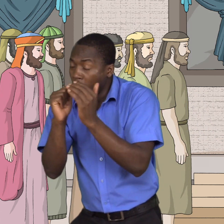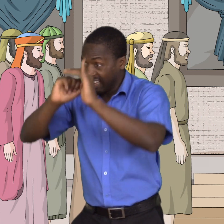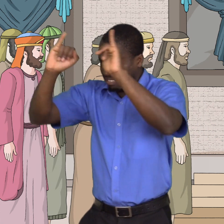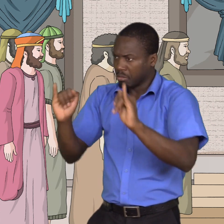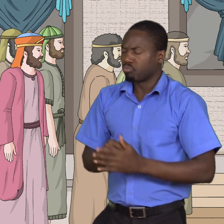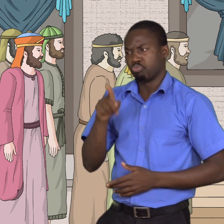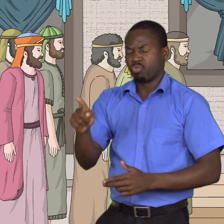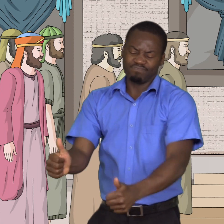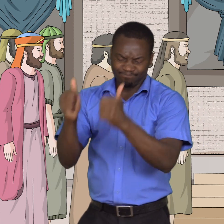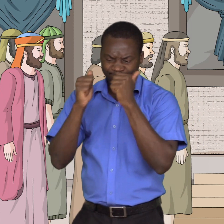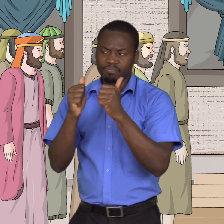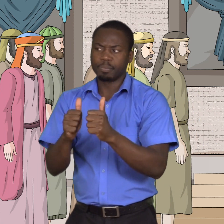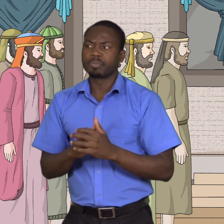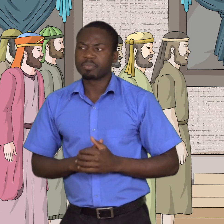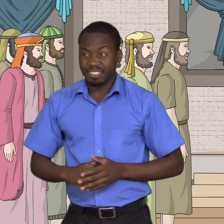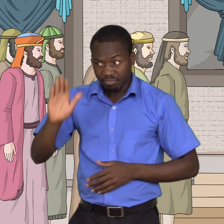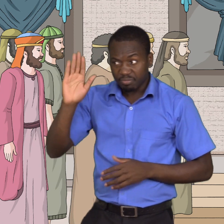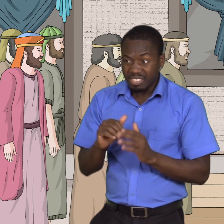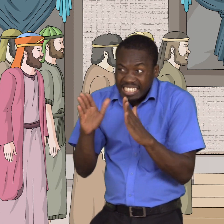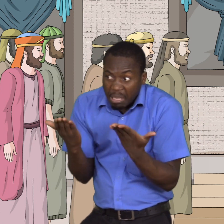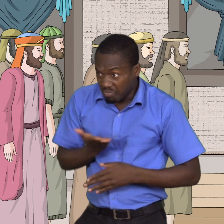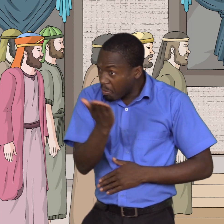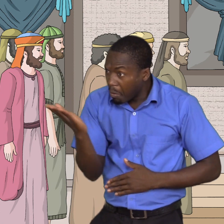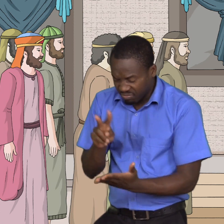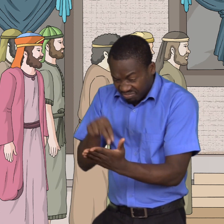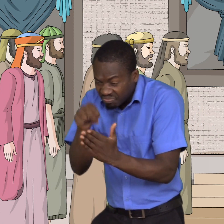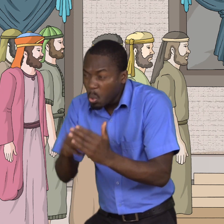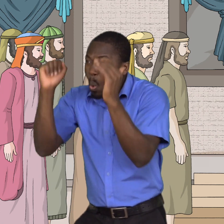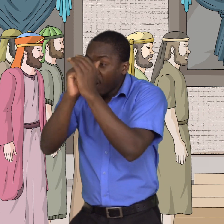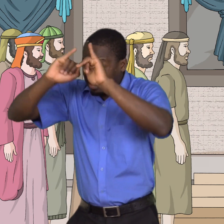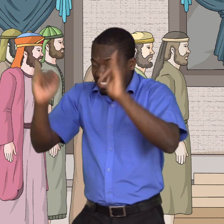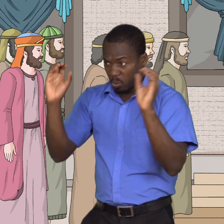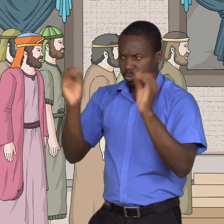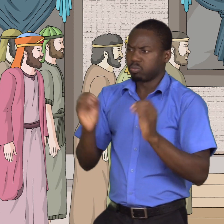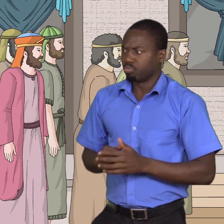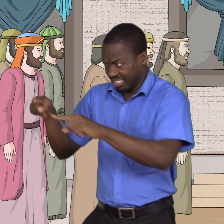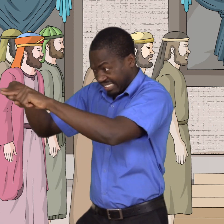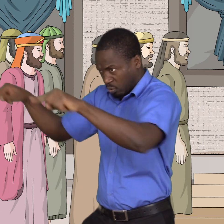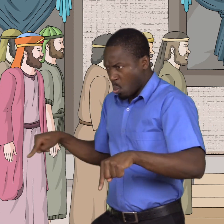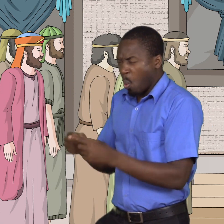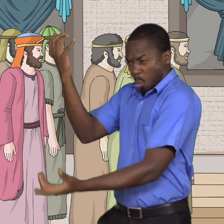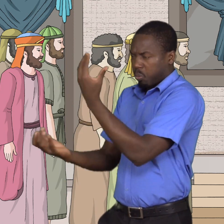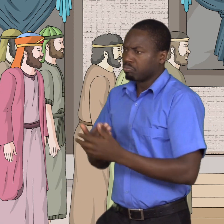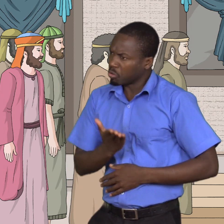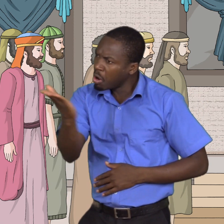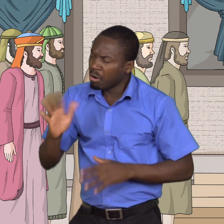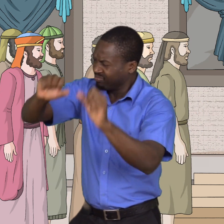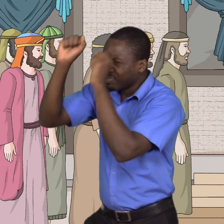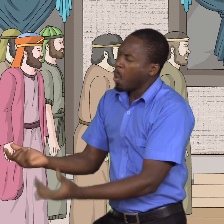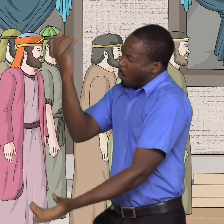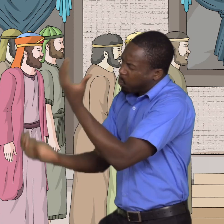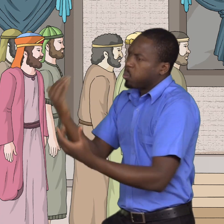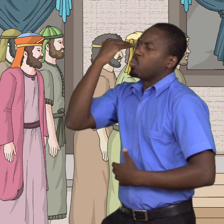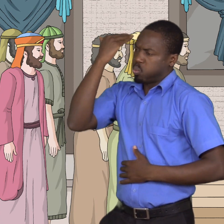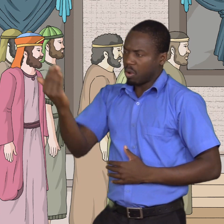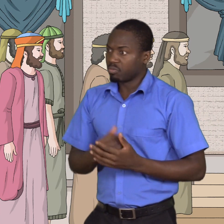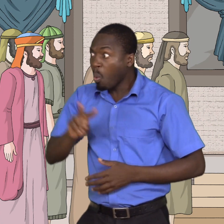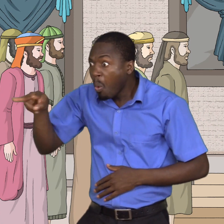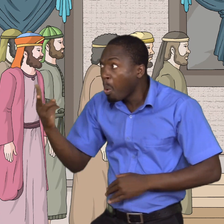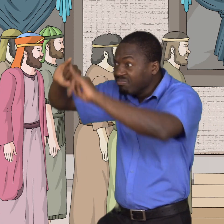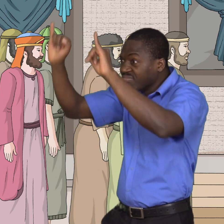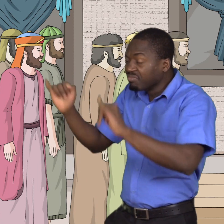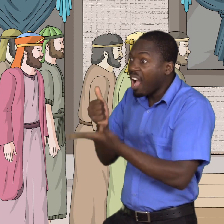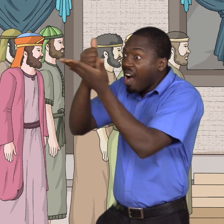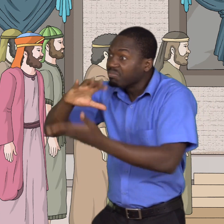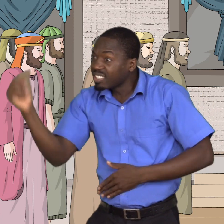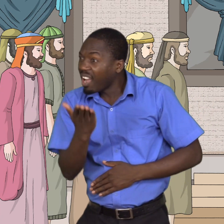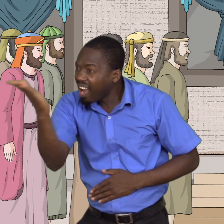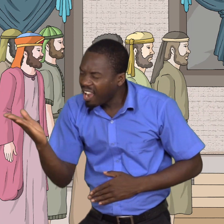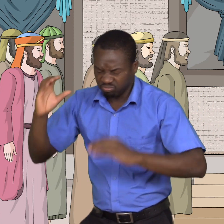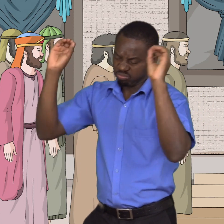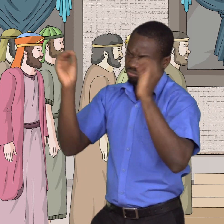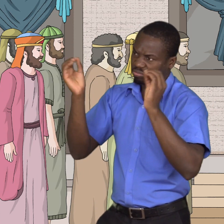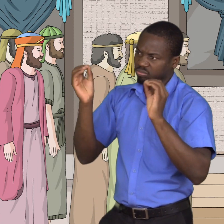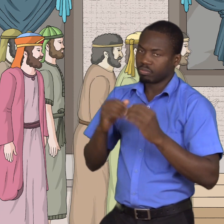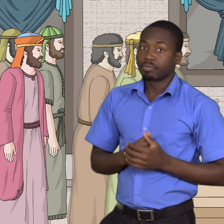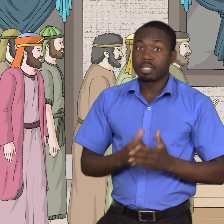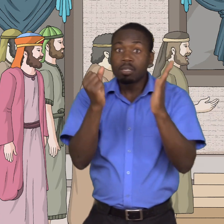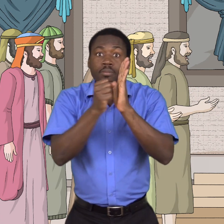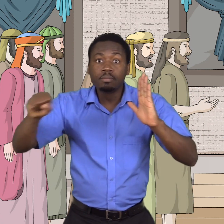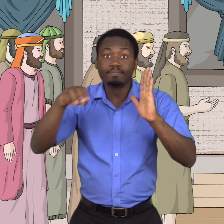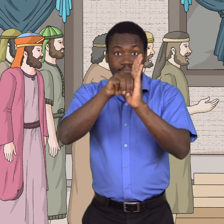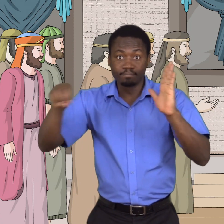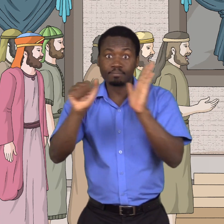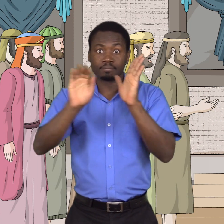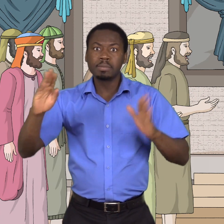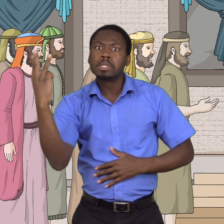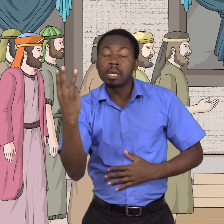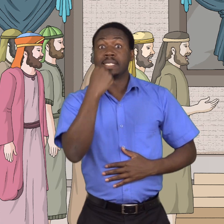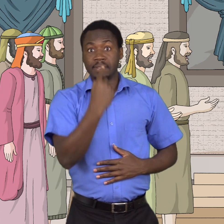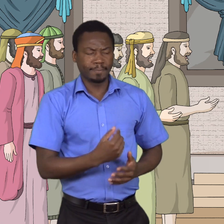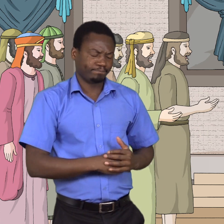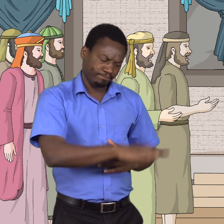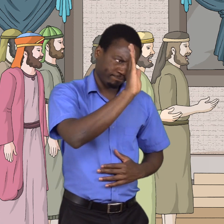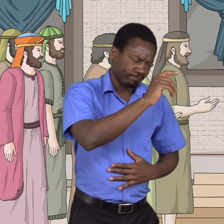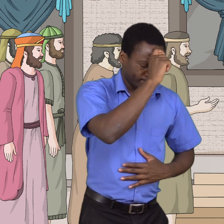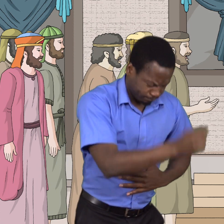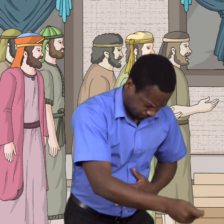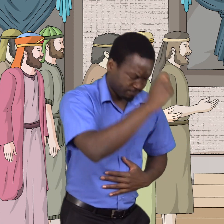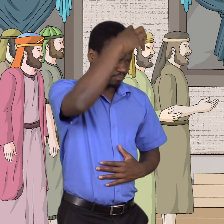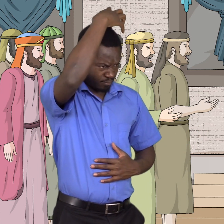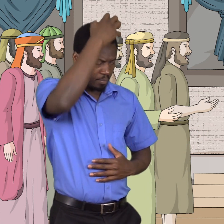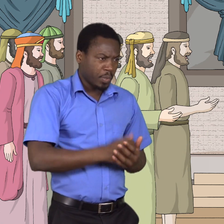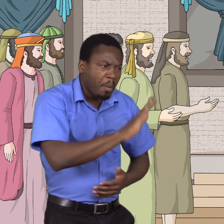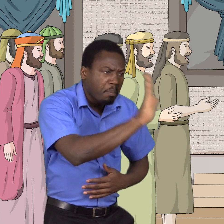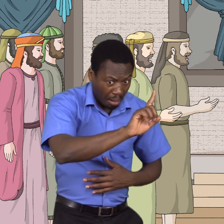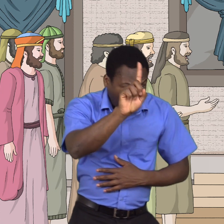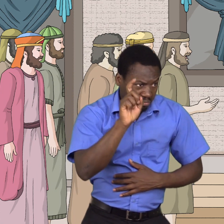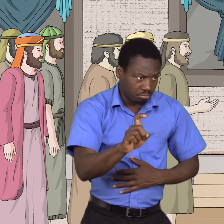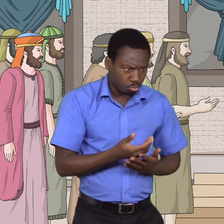But if you refuse to worship, you will be thrown at once into the blazing fiery furnace. Then what god will be able to deliver you from my hands?”